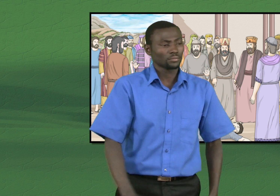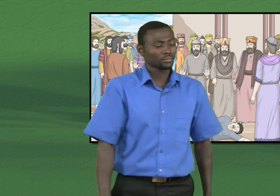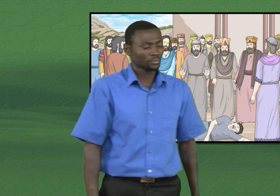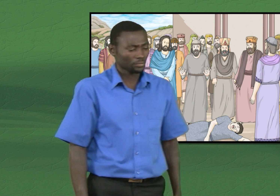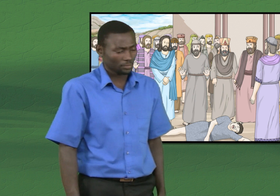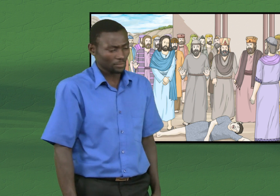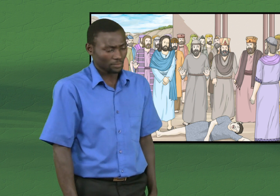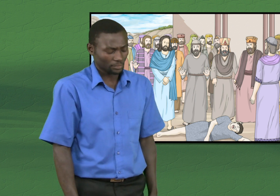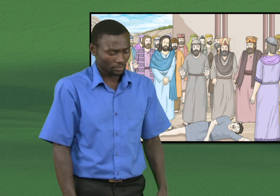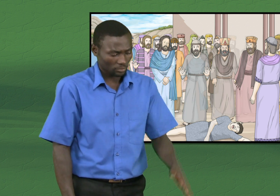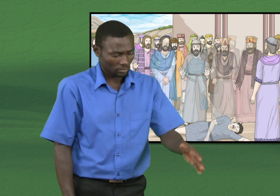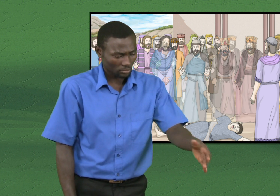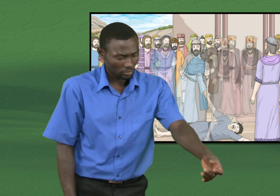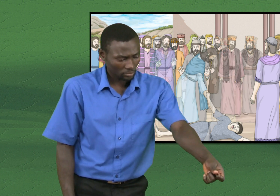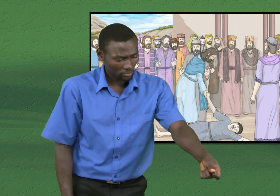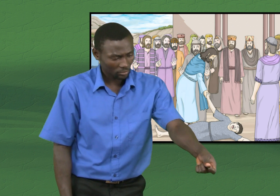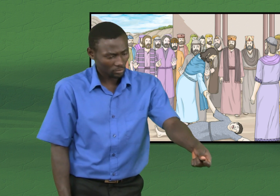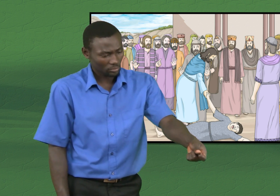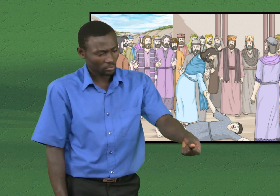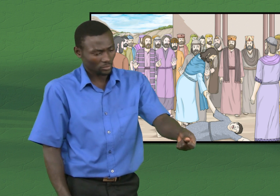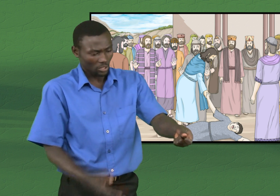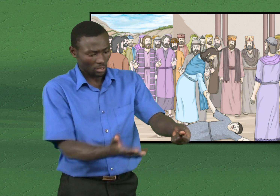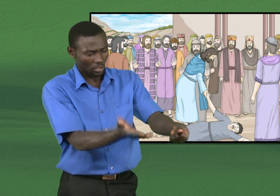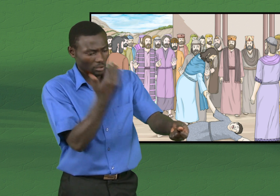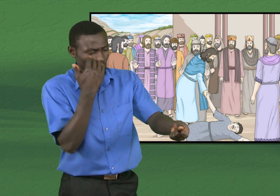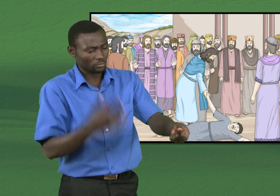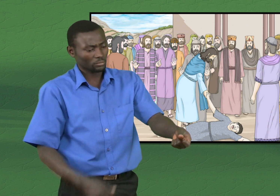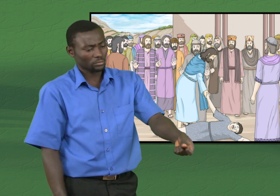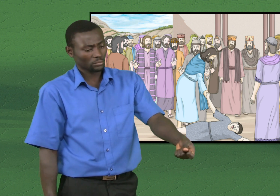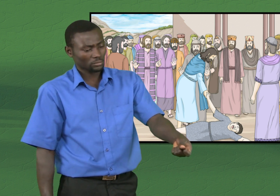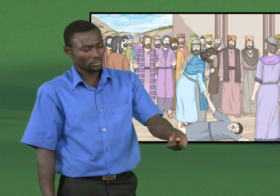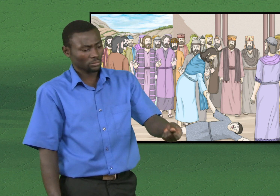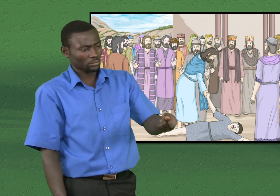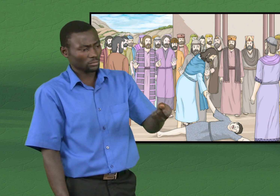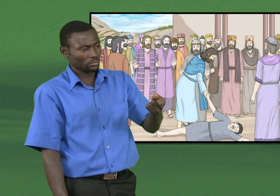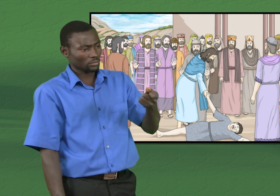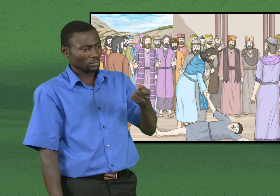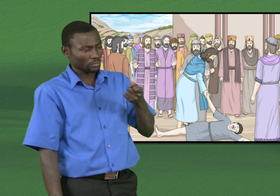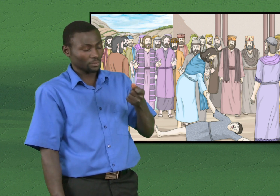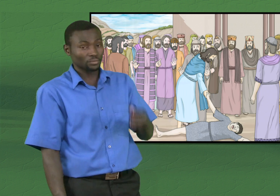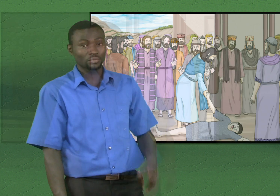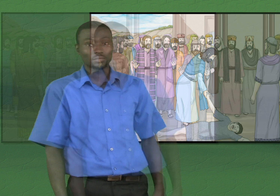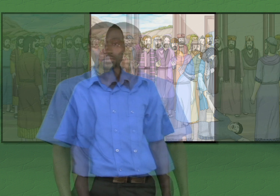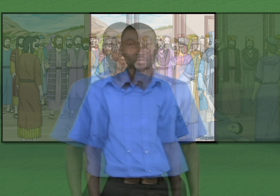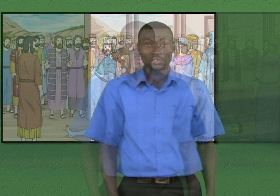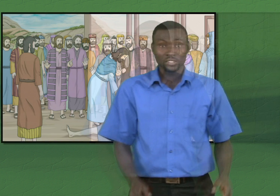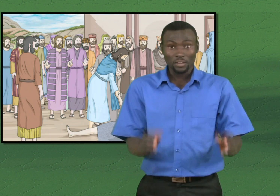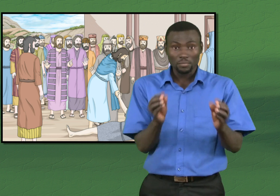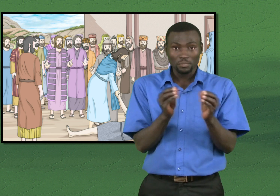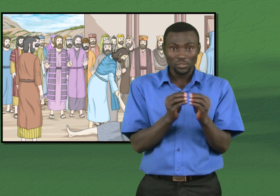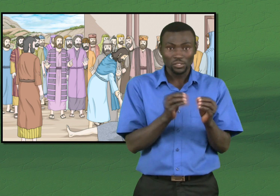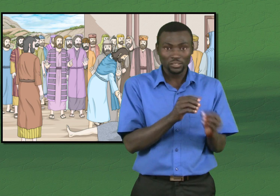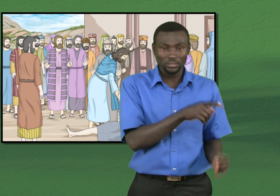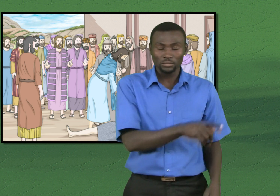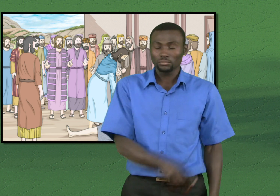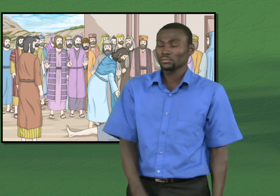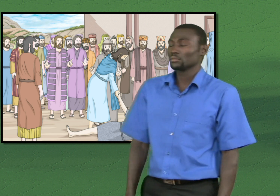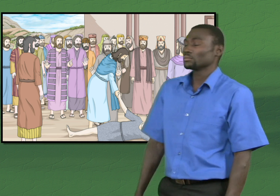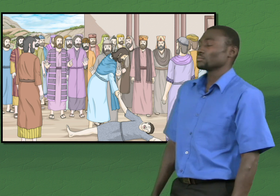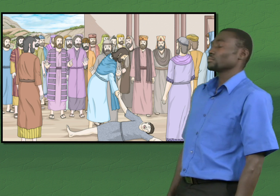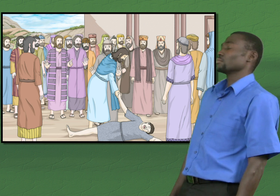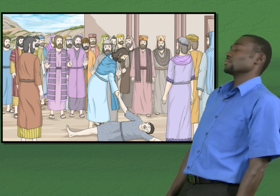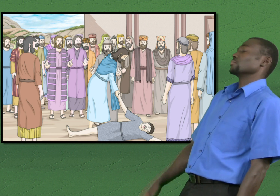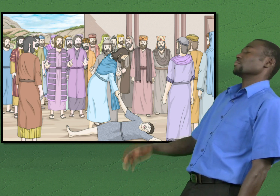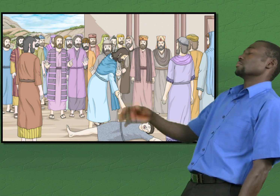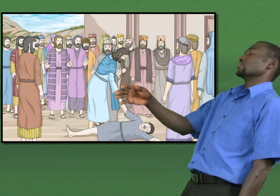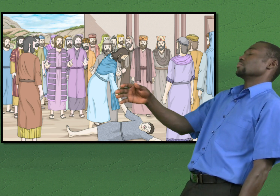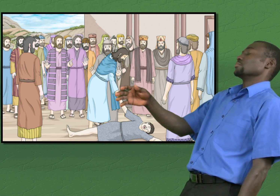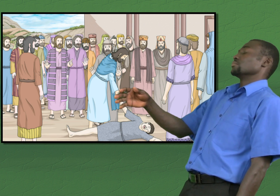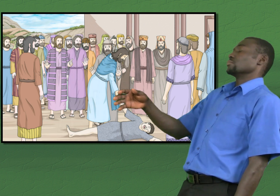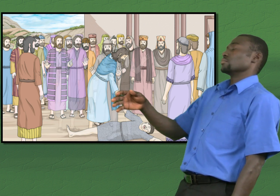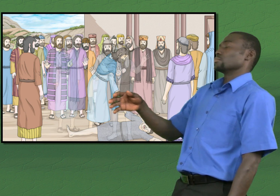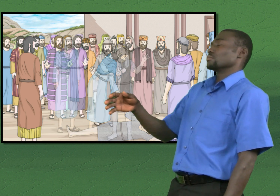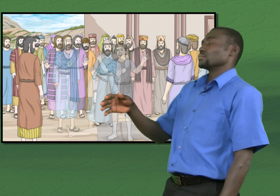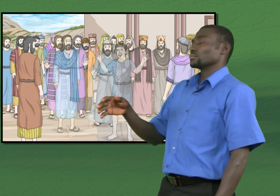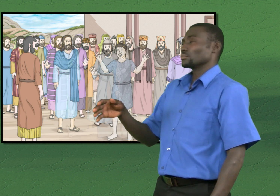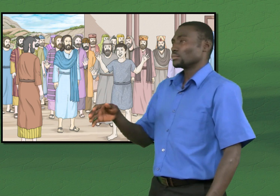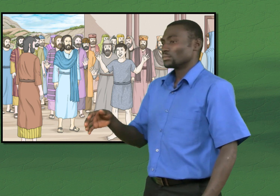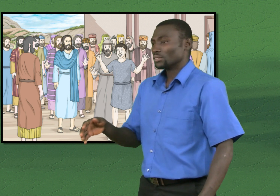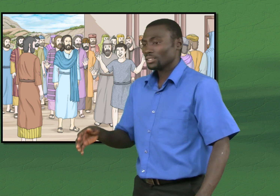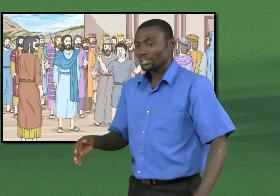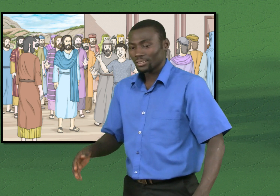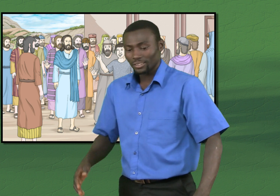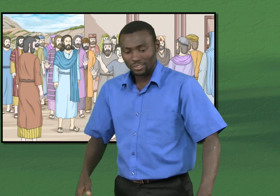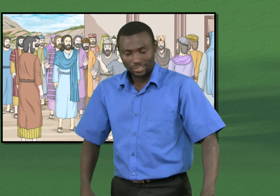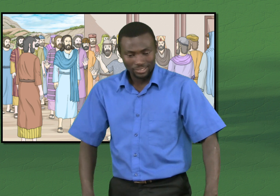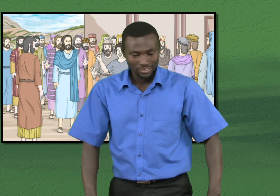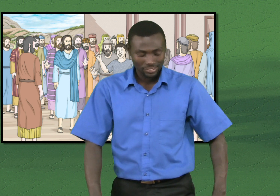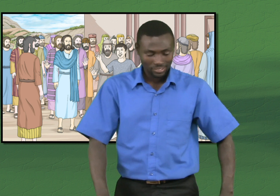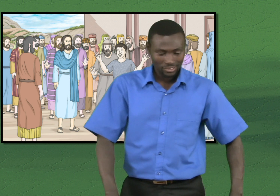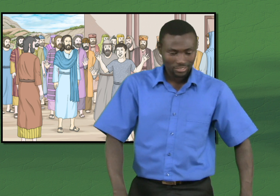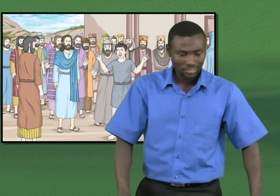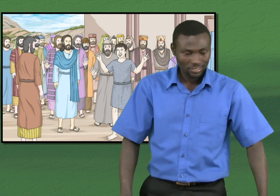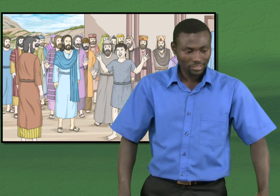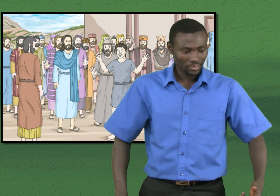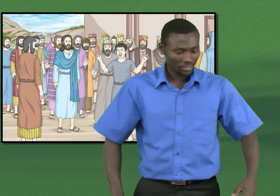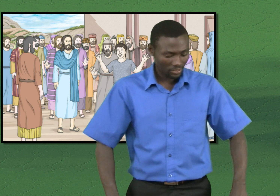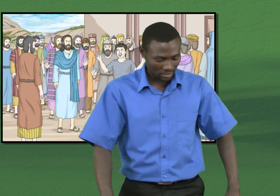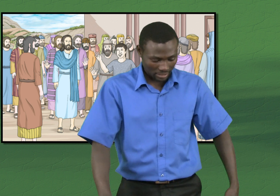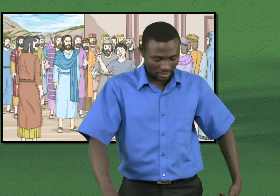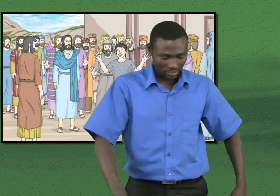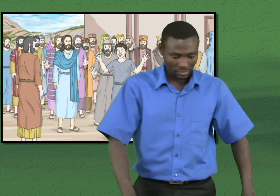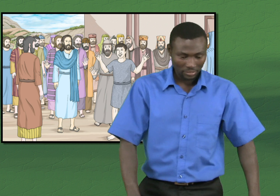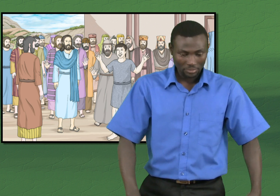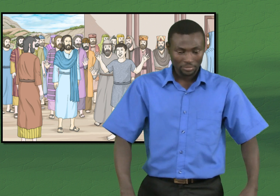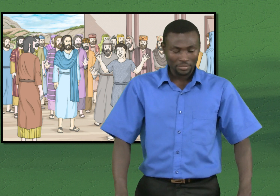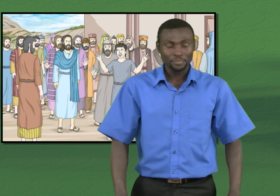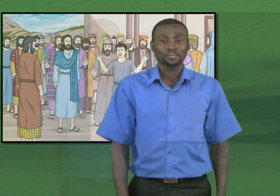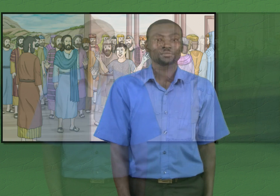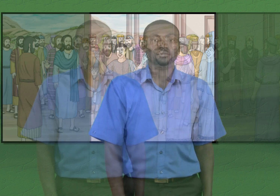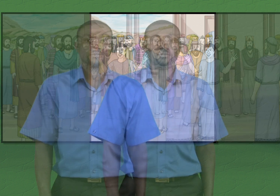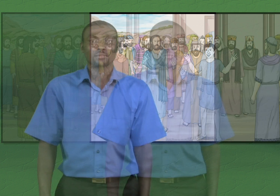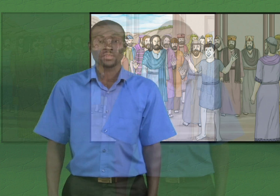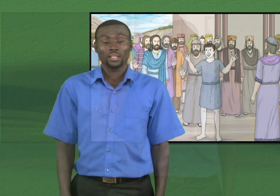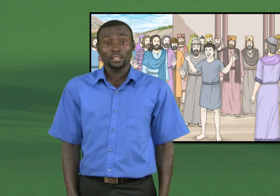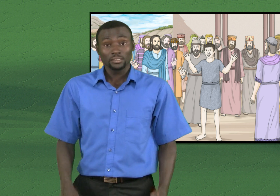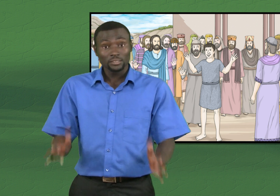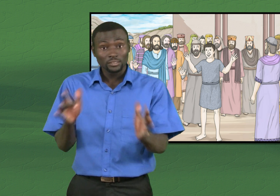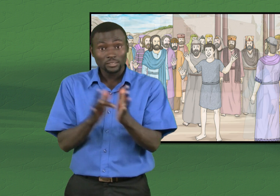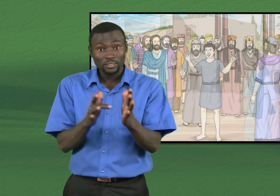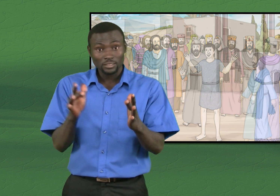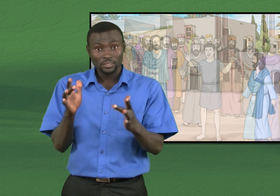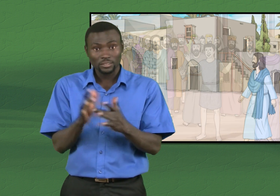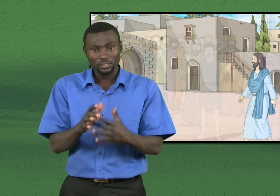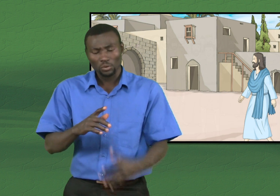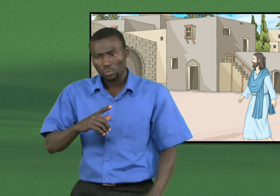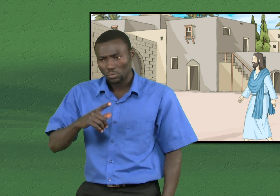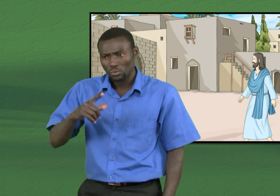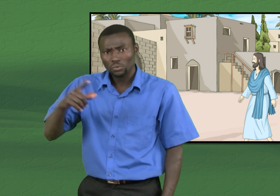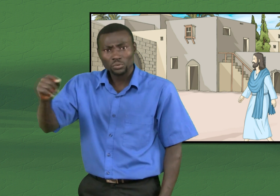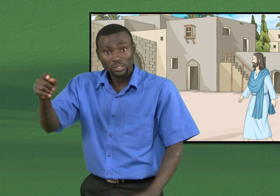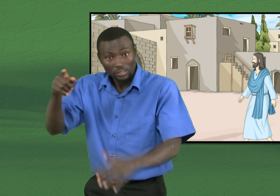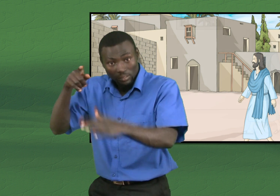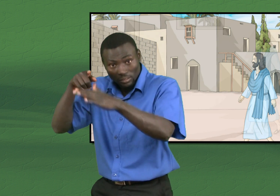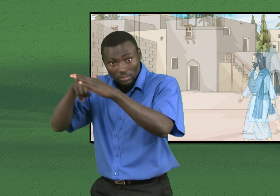But Jesus took him by the hand and helped him to his feet, and he stood up.